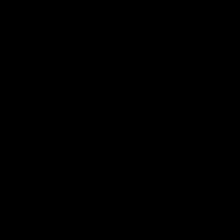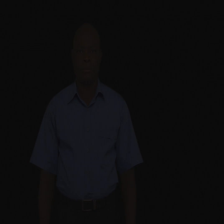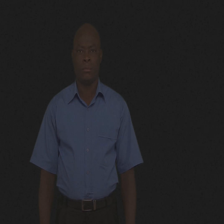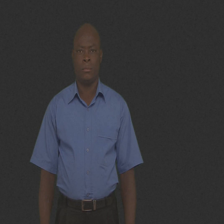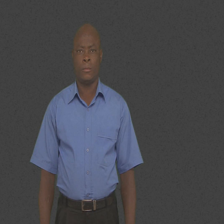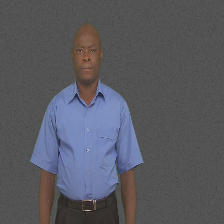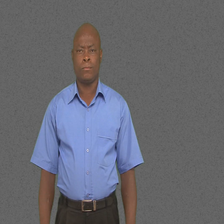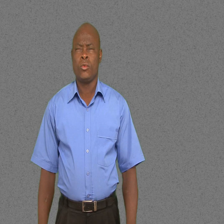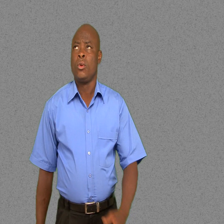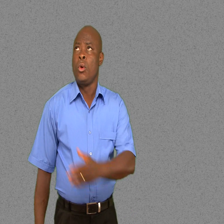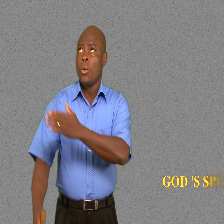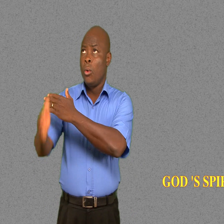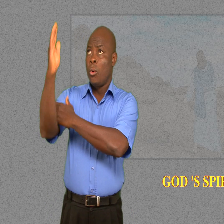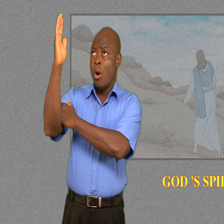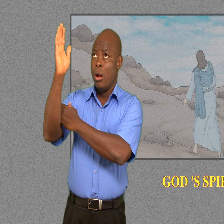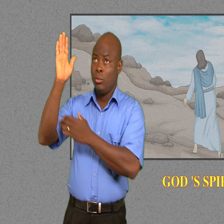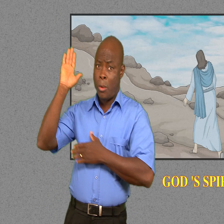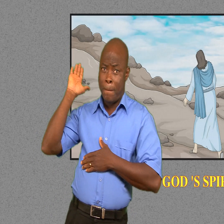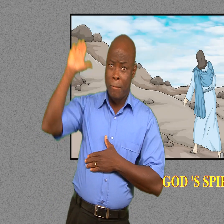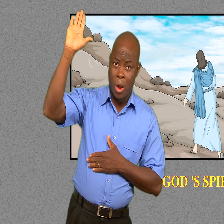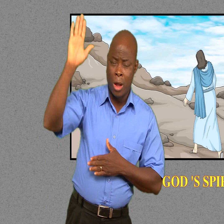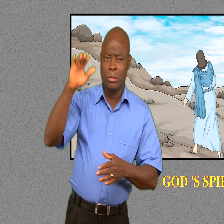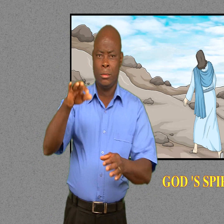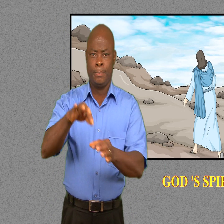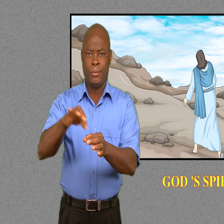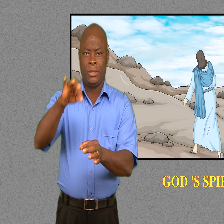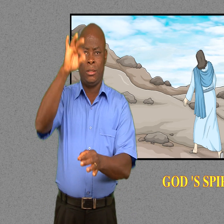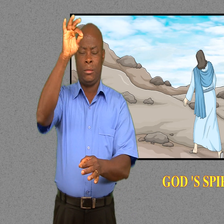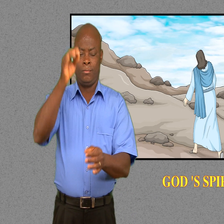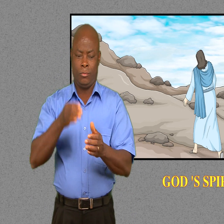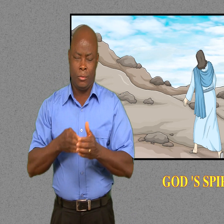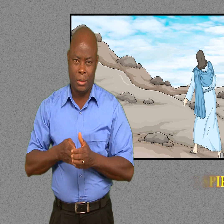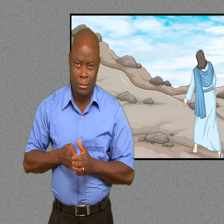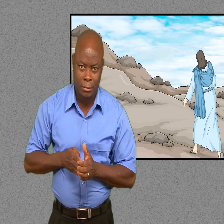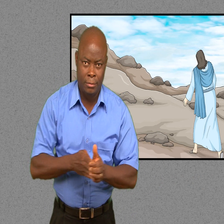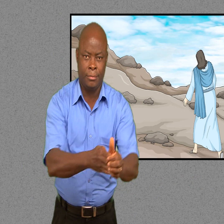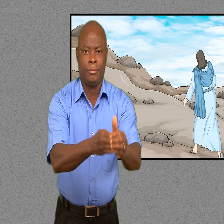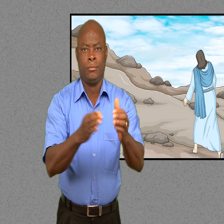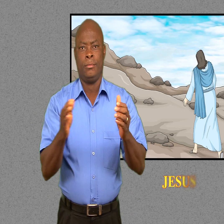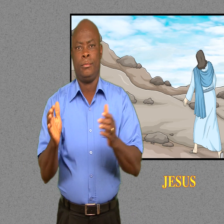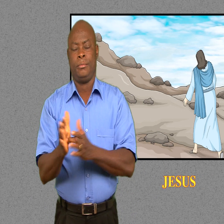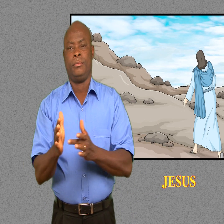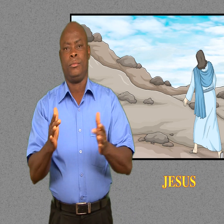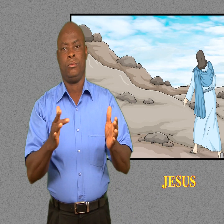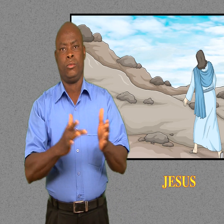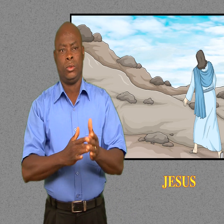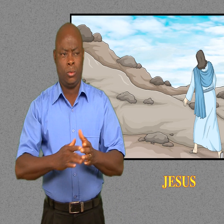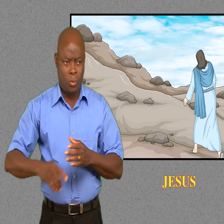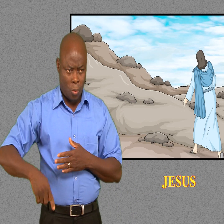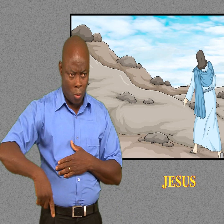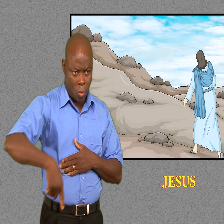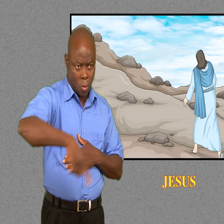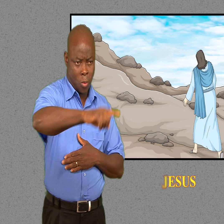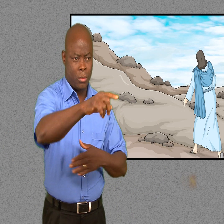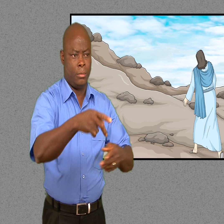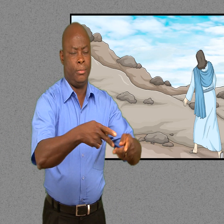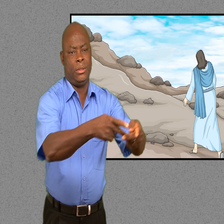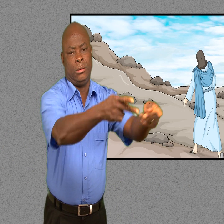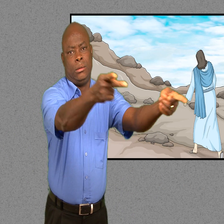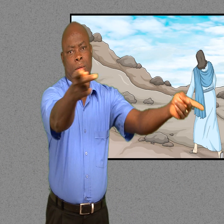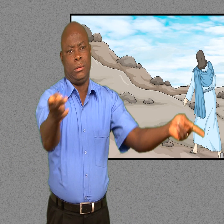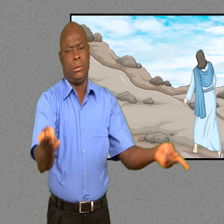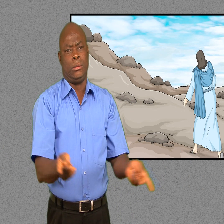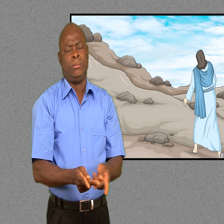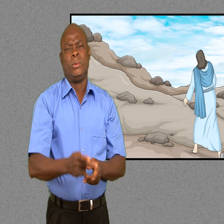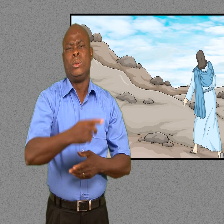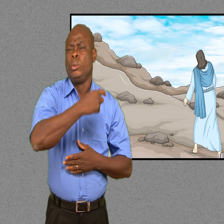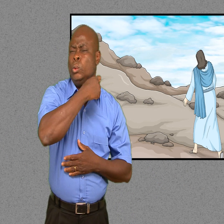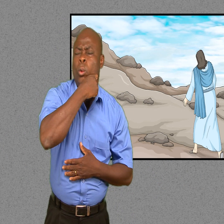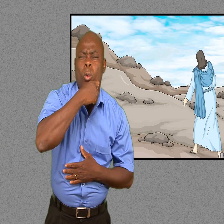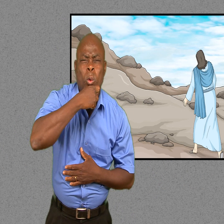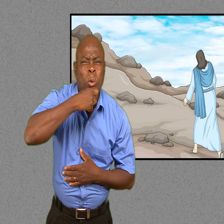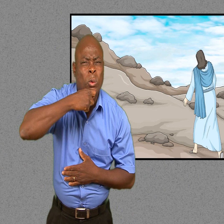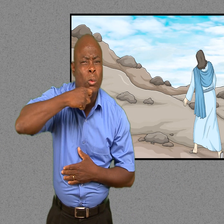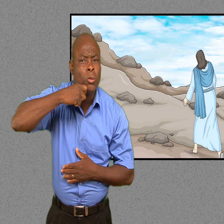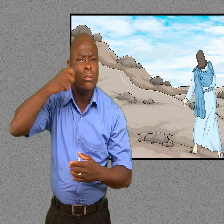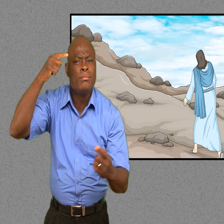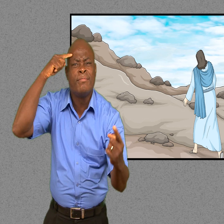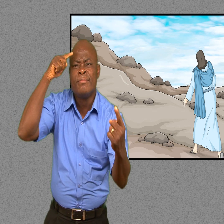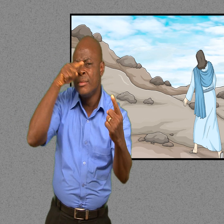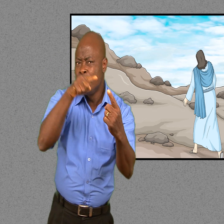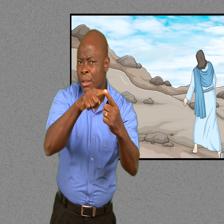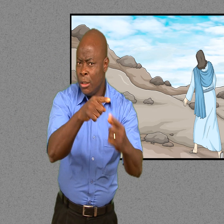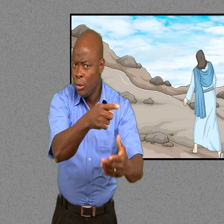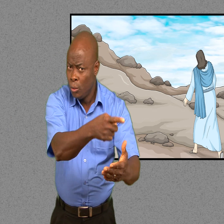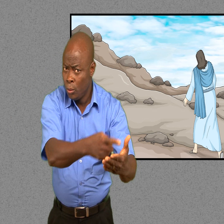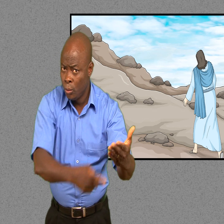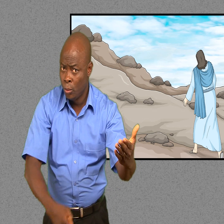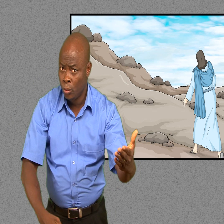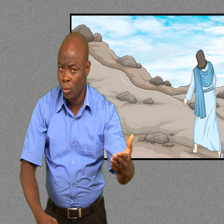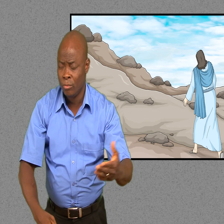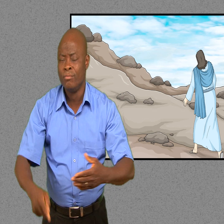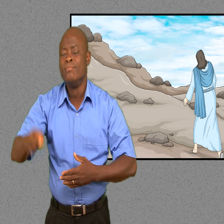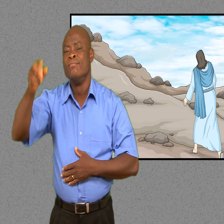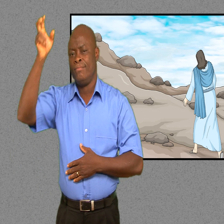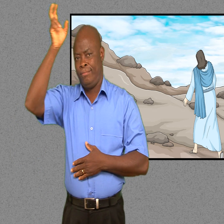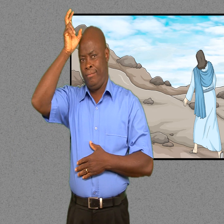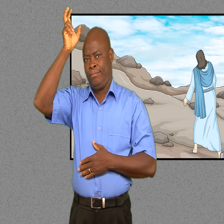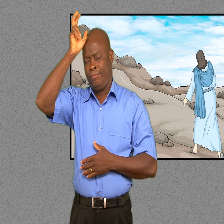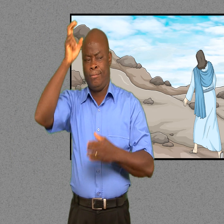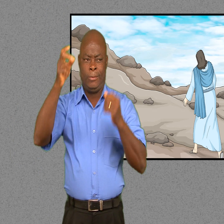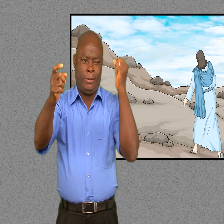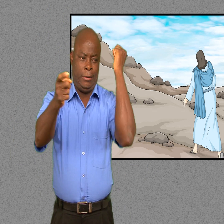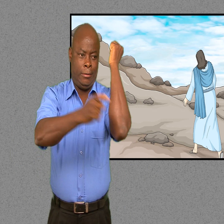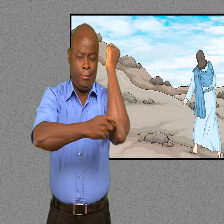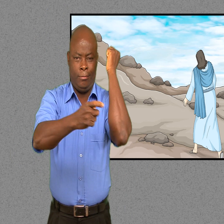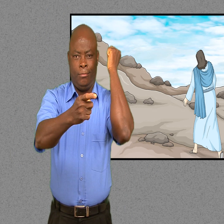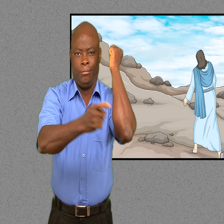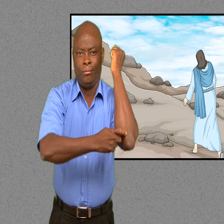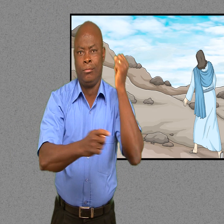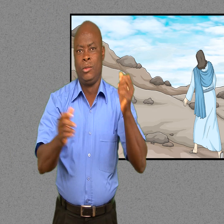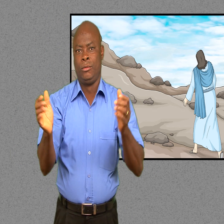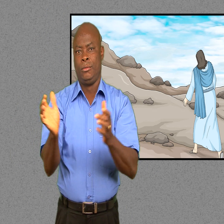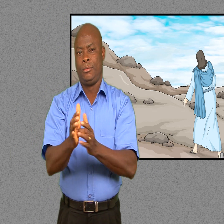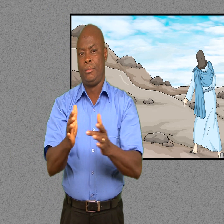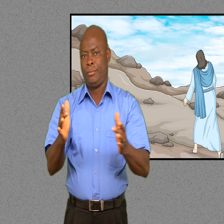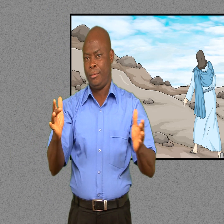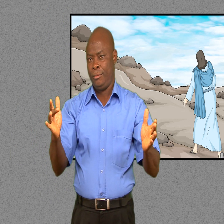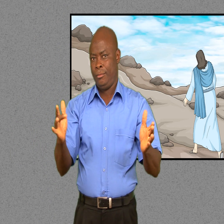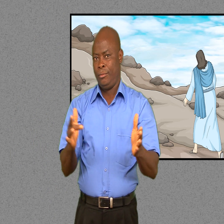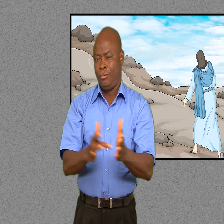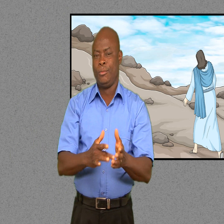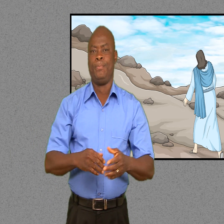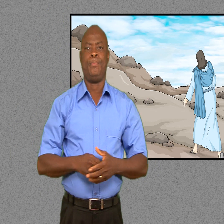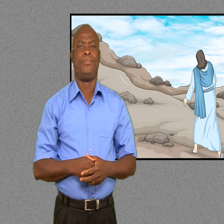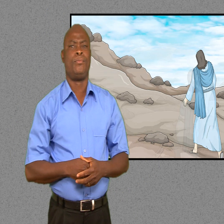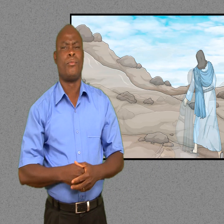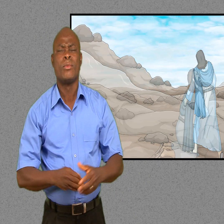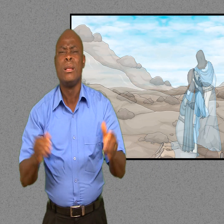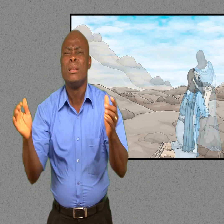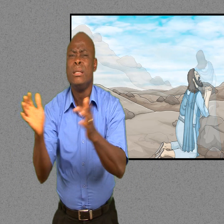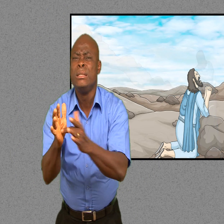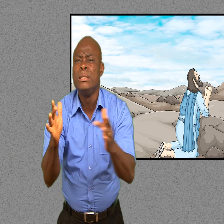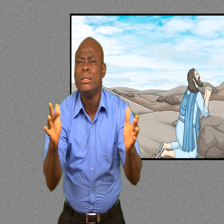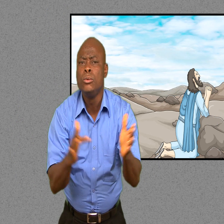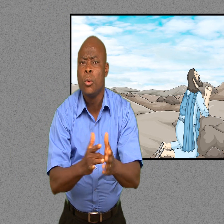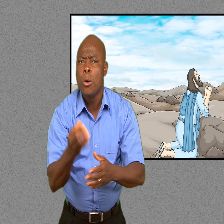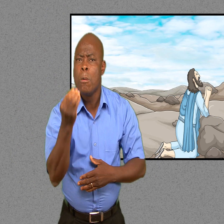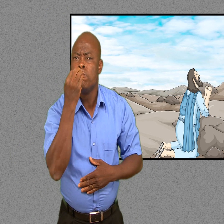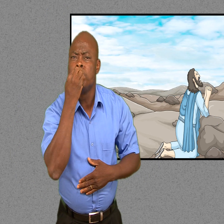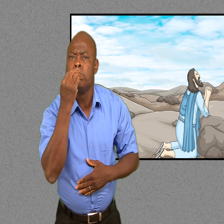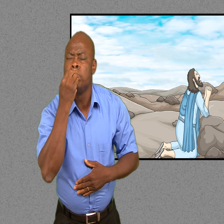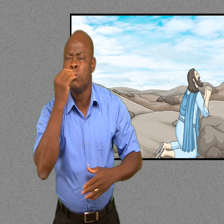Then Jesus was led by the Spirit into the wilderness to be tempted by the devil.